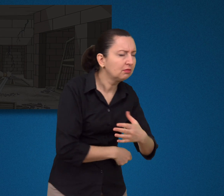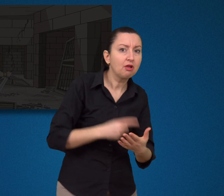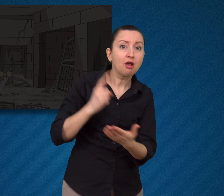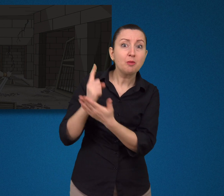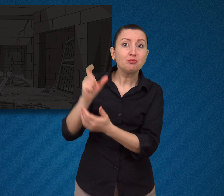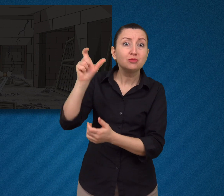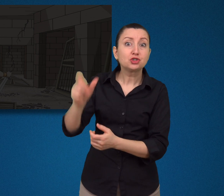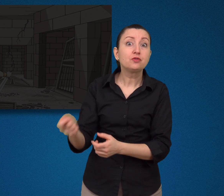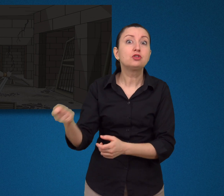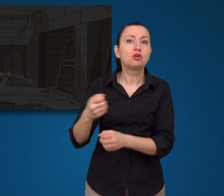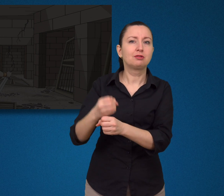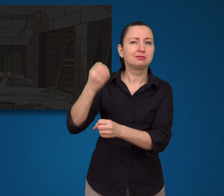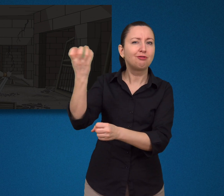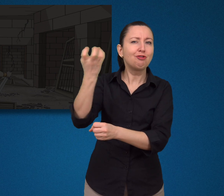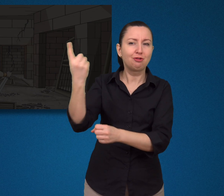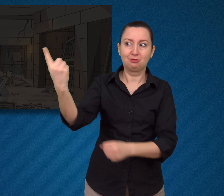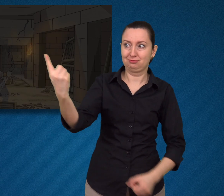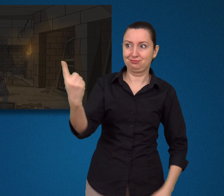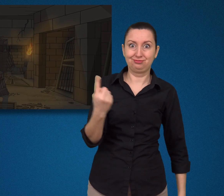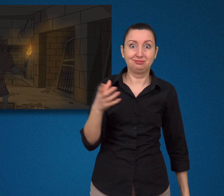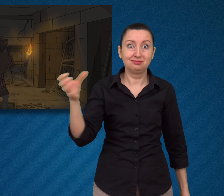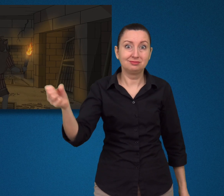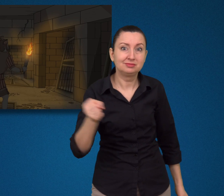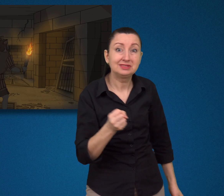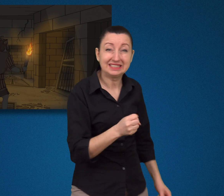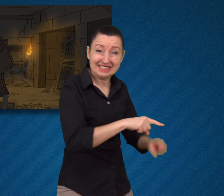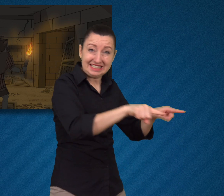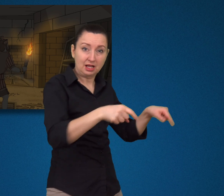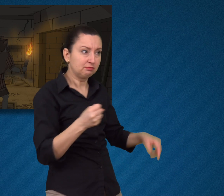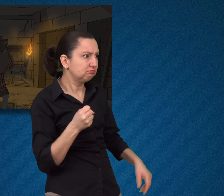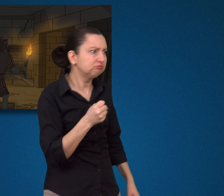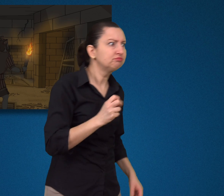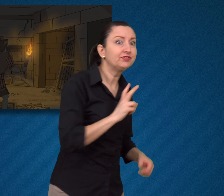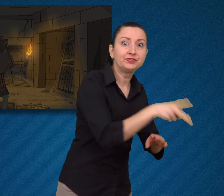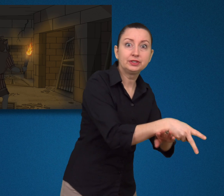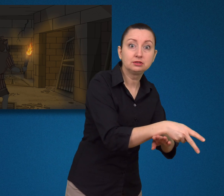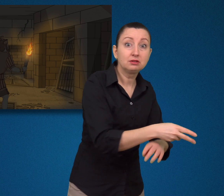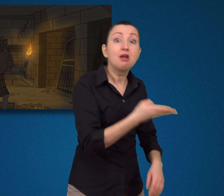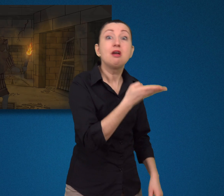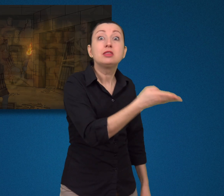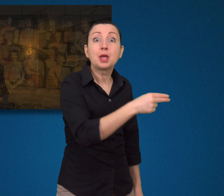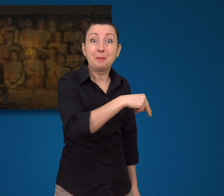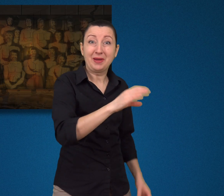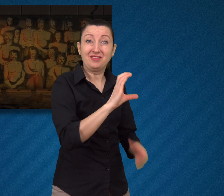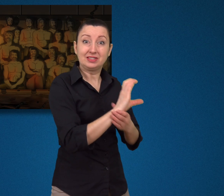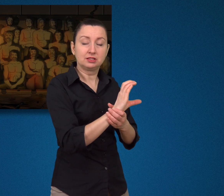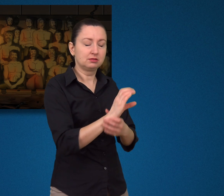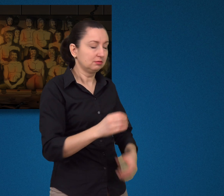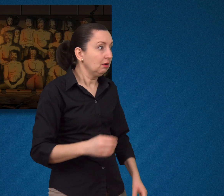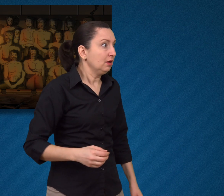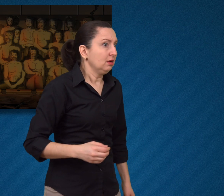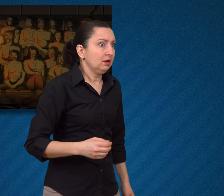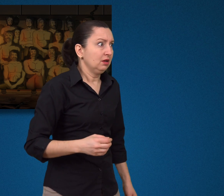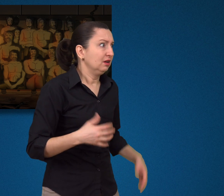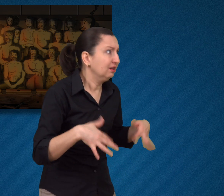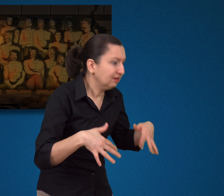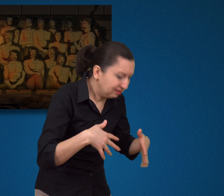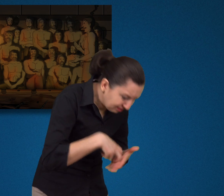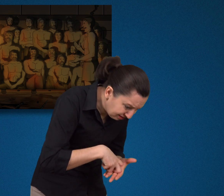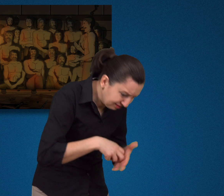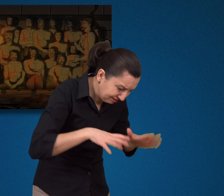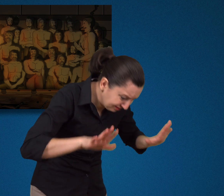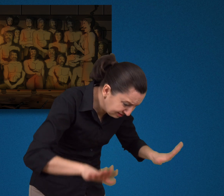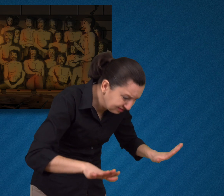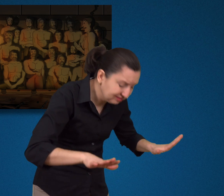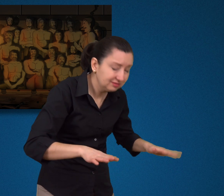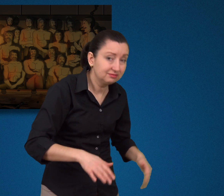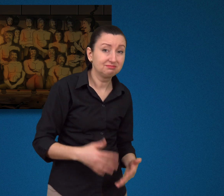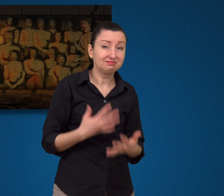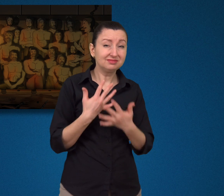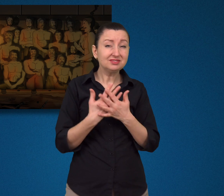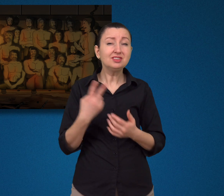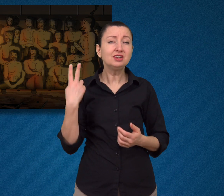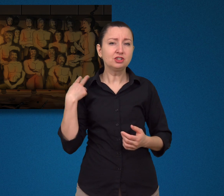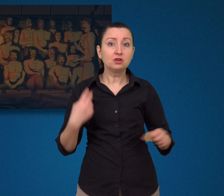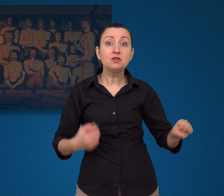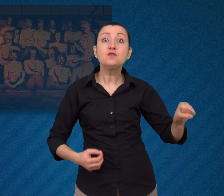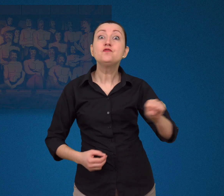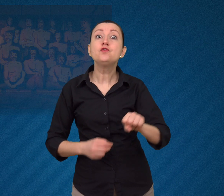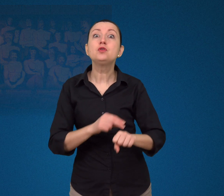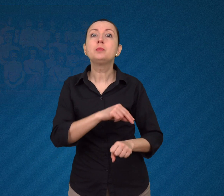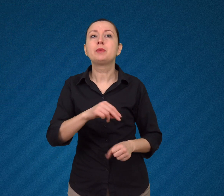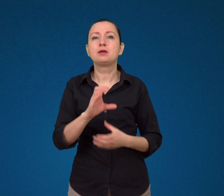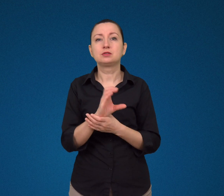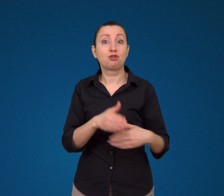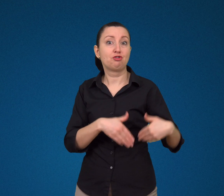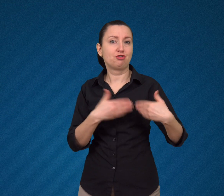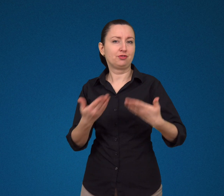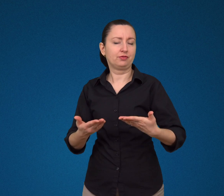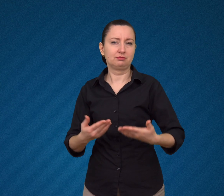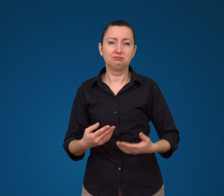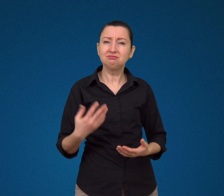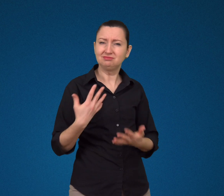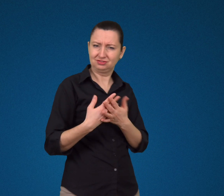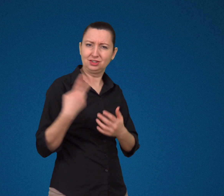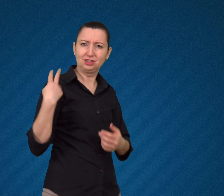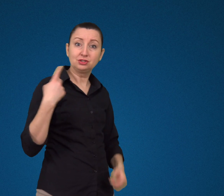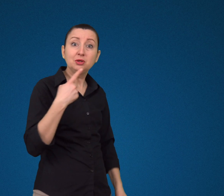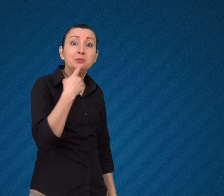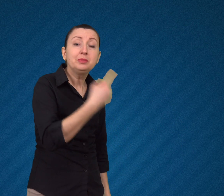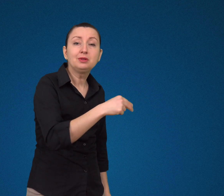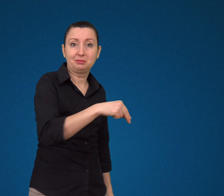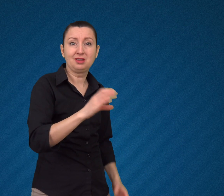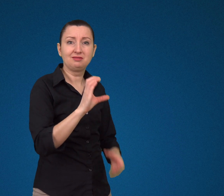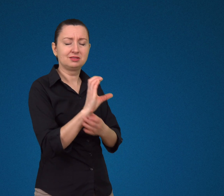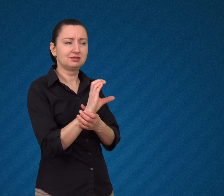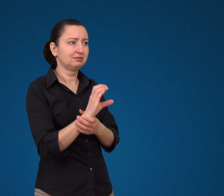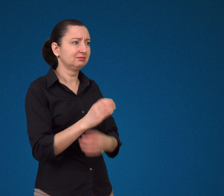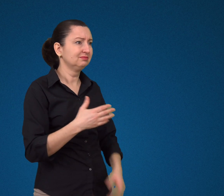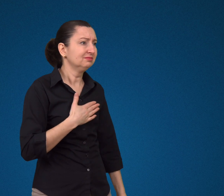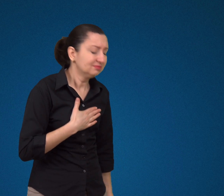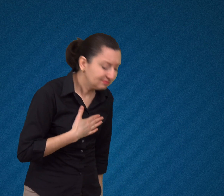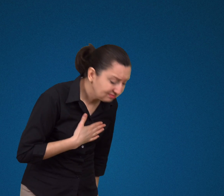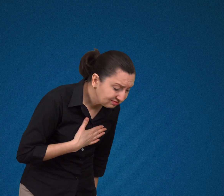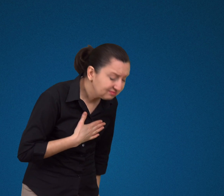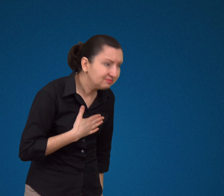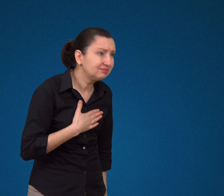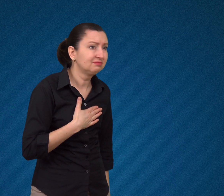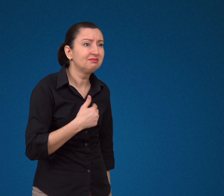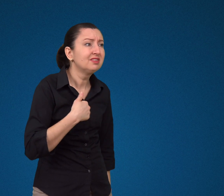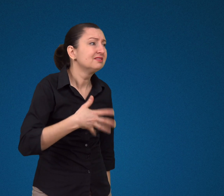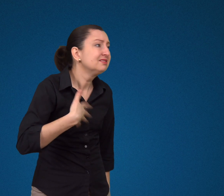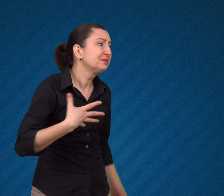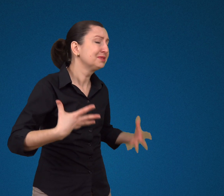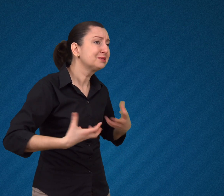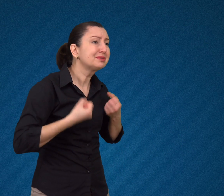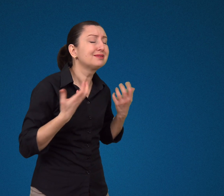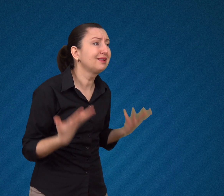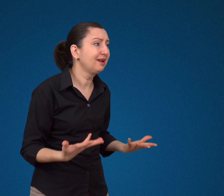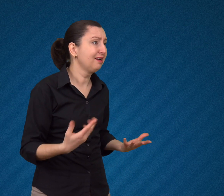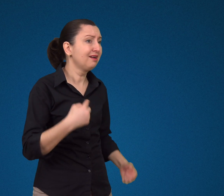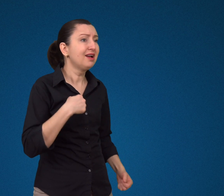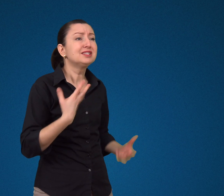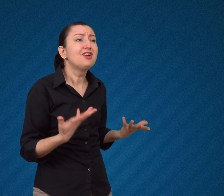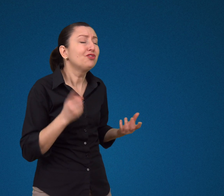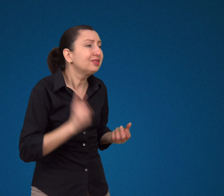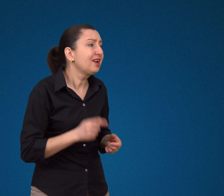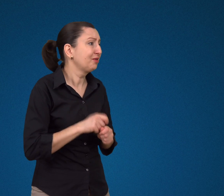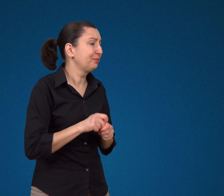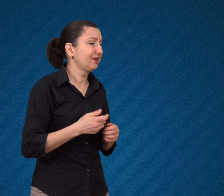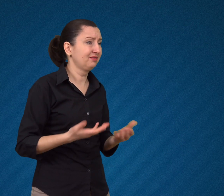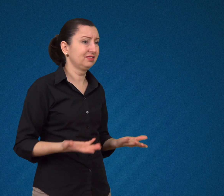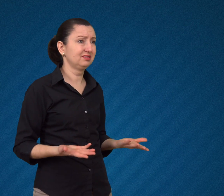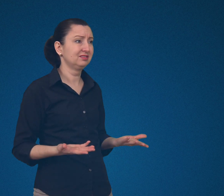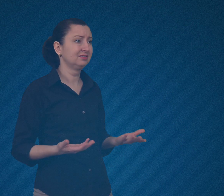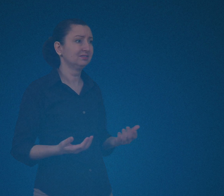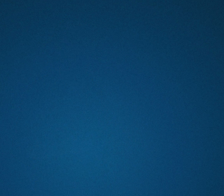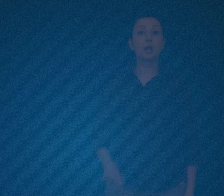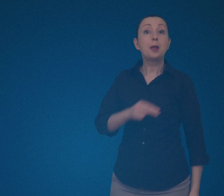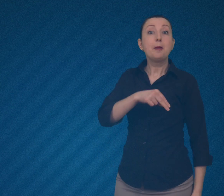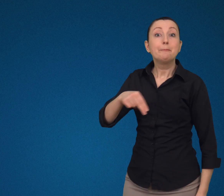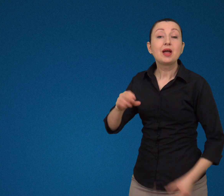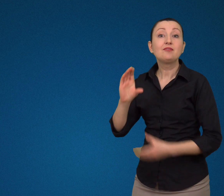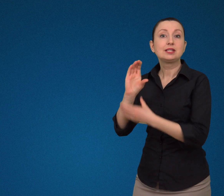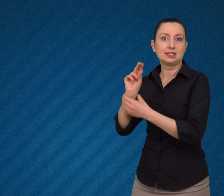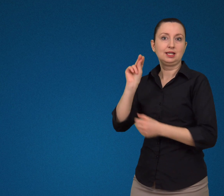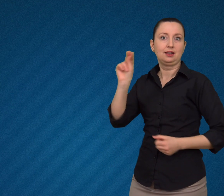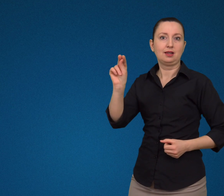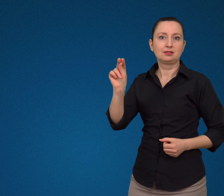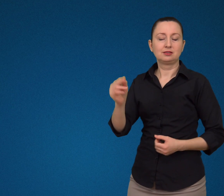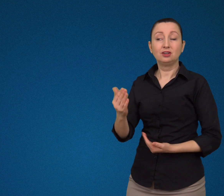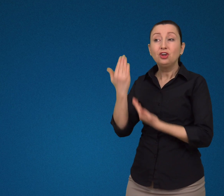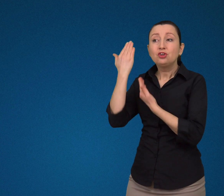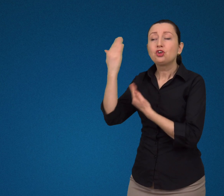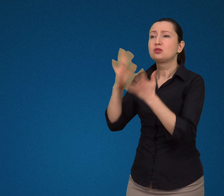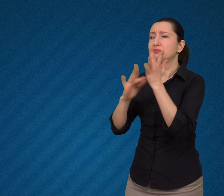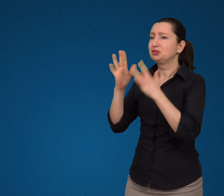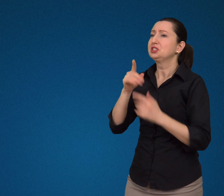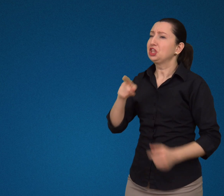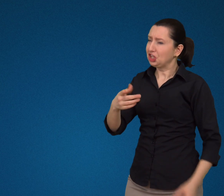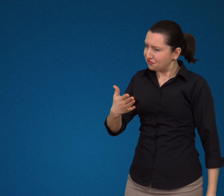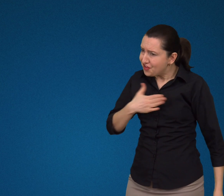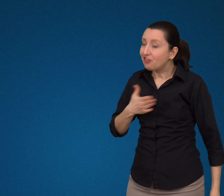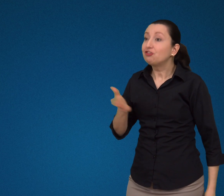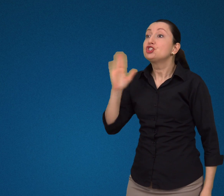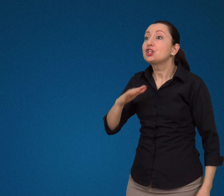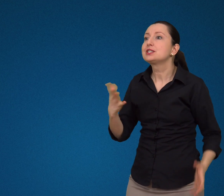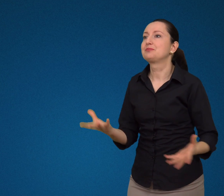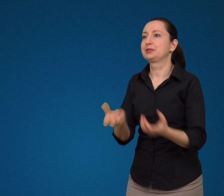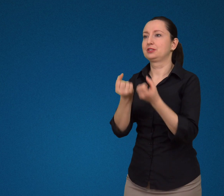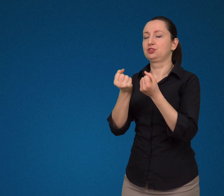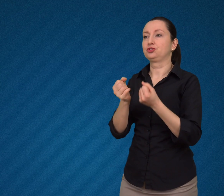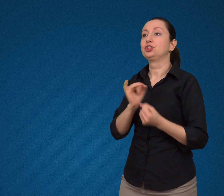Calling for lights, the jailer rushed in and fell trembling before Paul and Silas. Then he brought them out and asked, “Sirs, what must I do to be saved?”